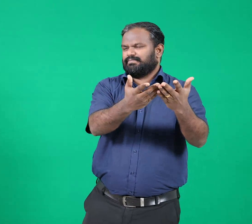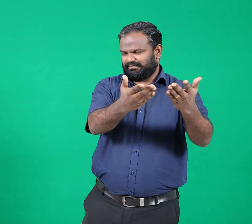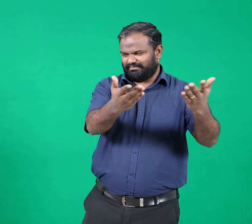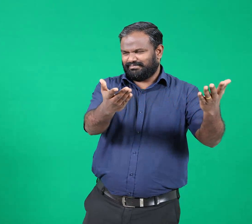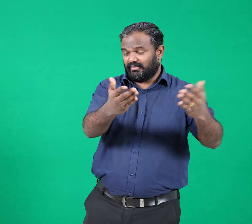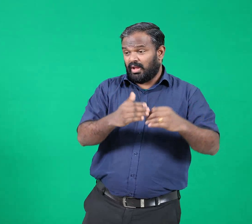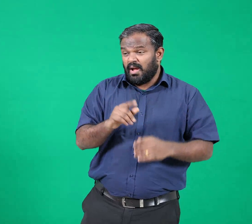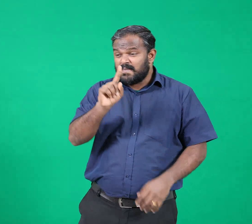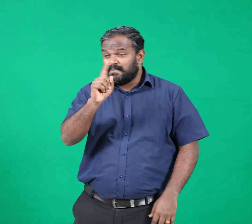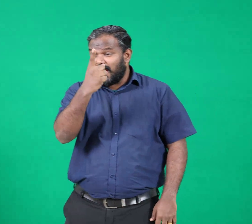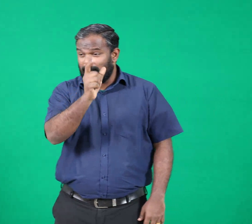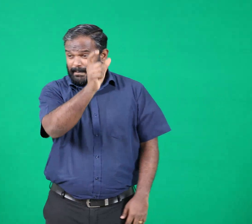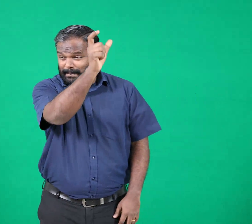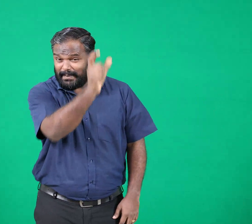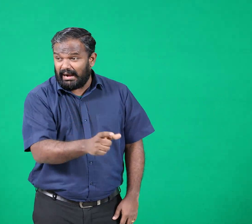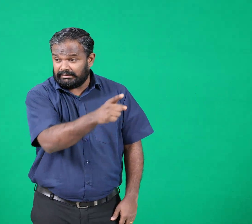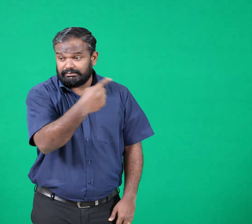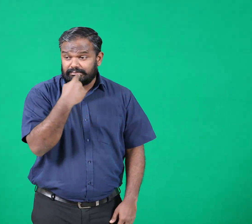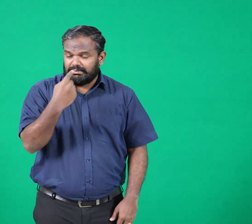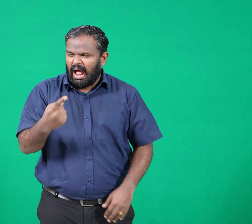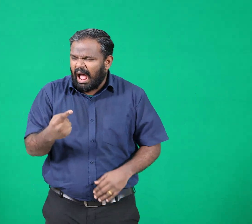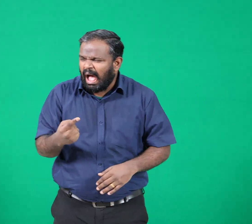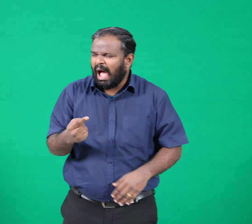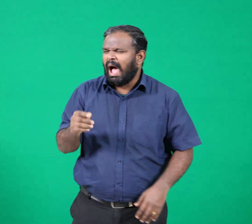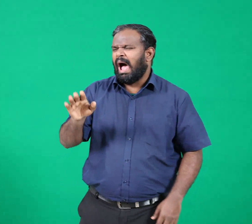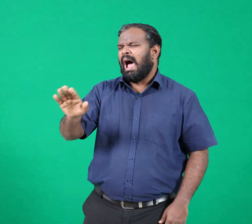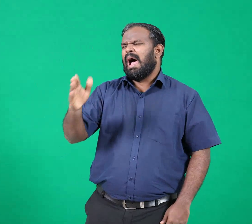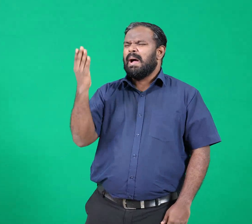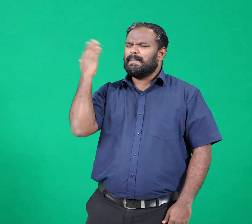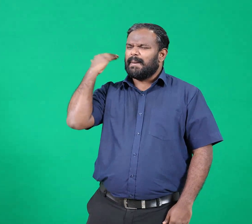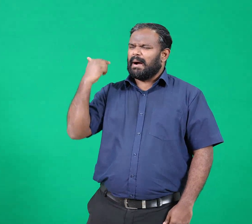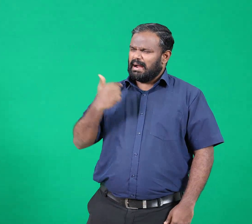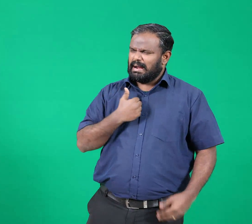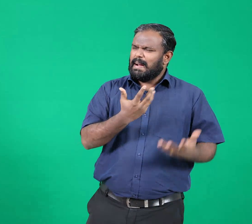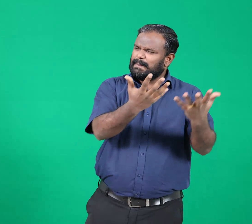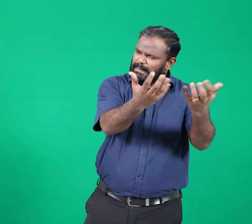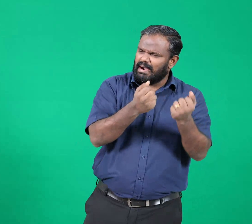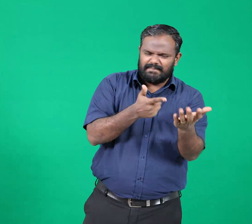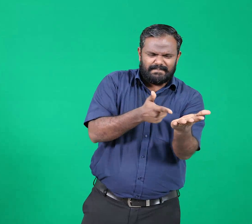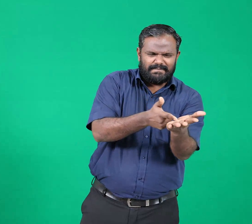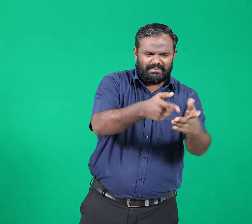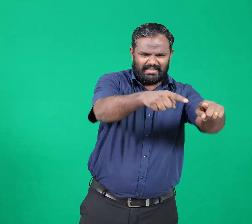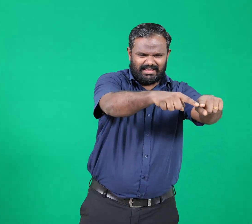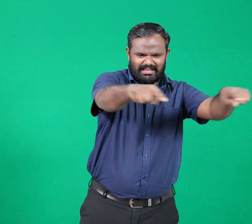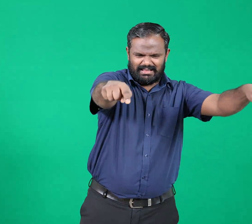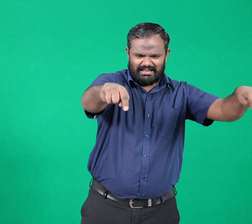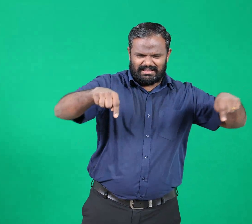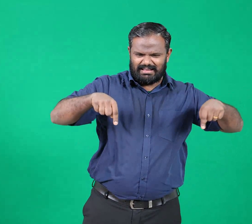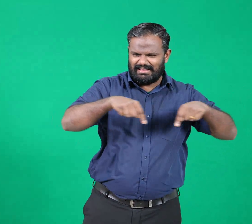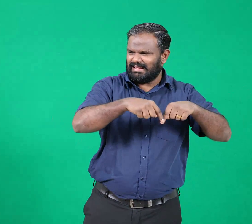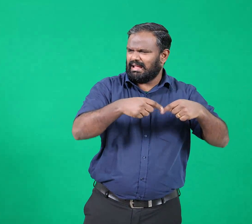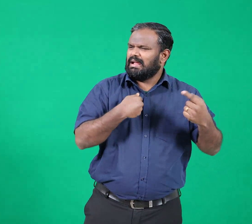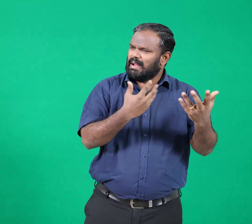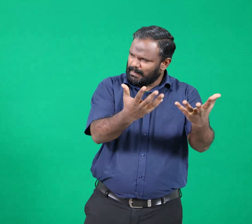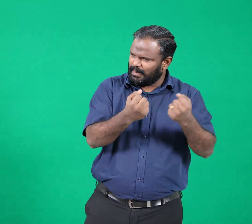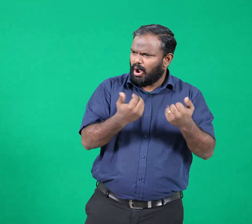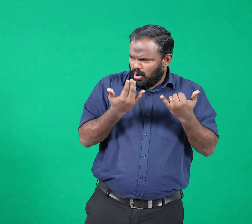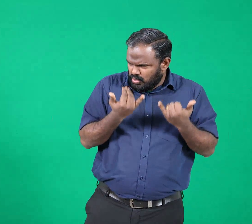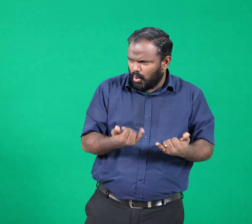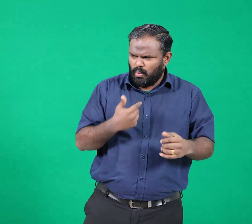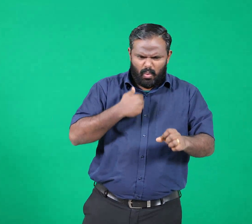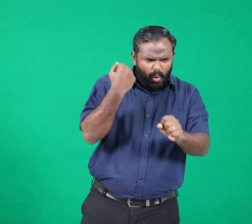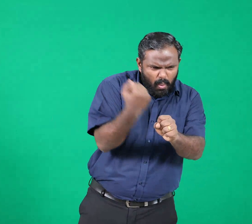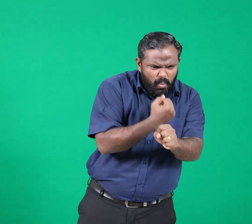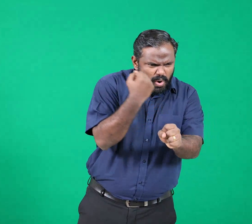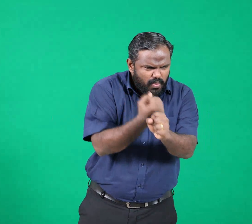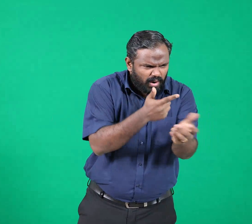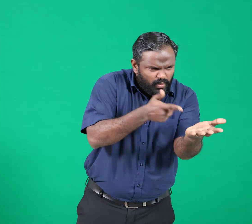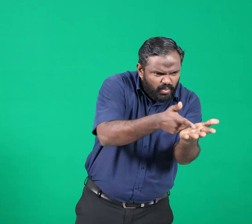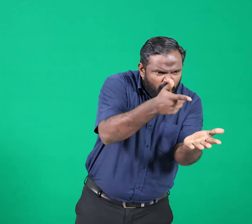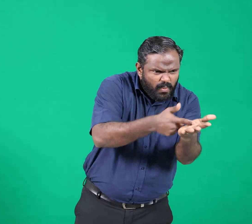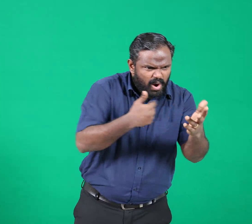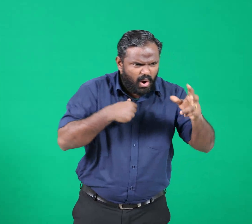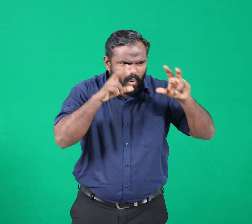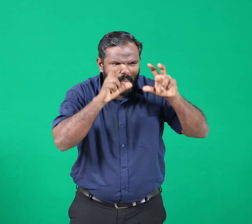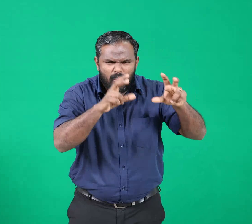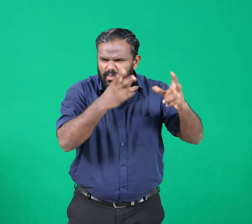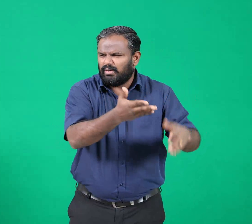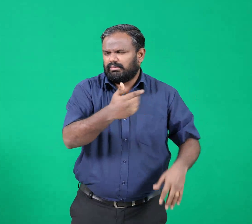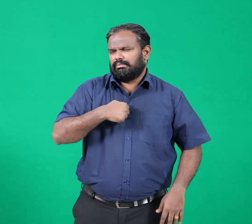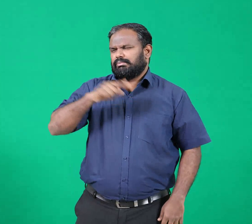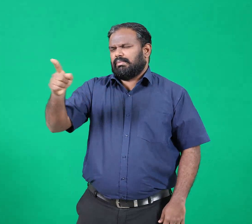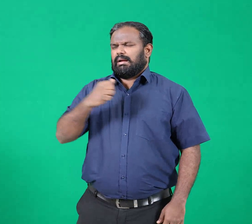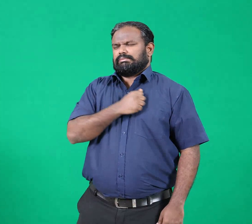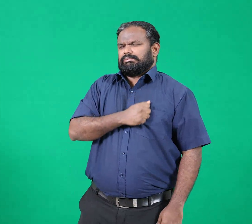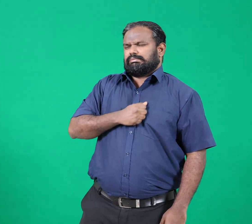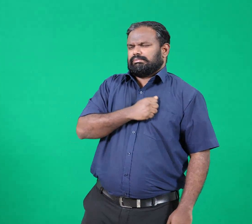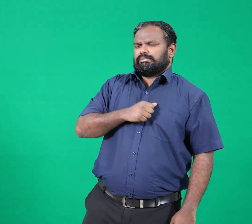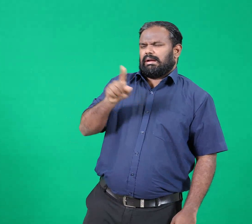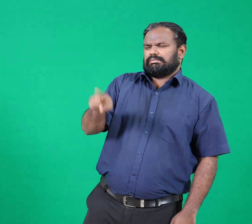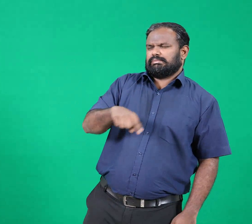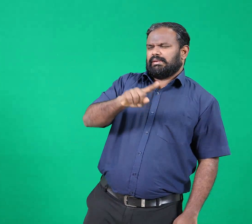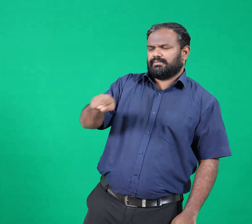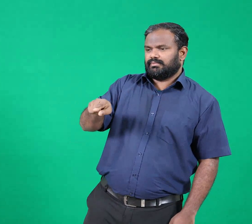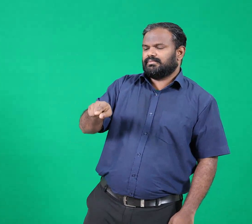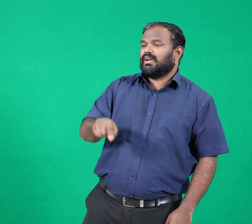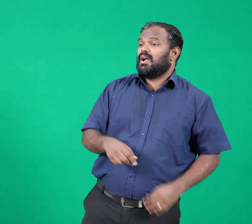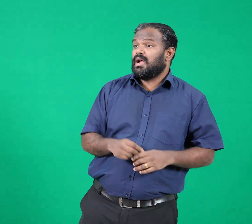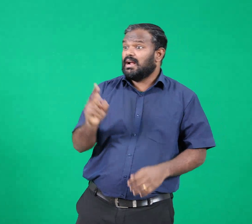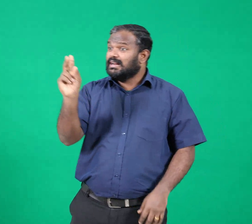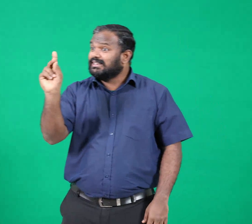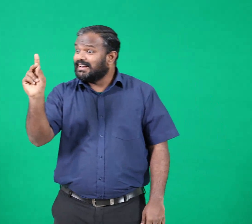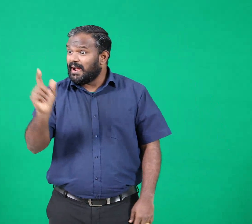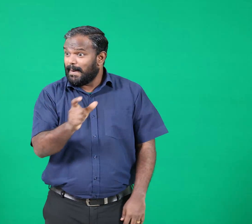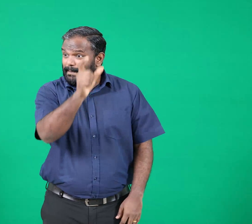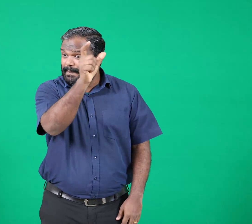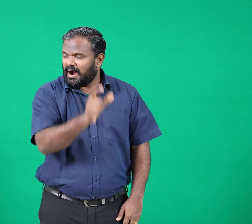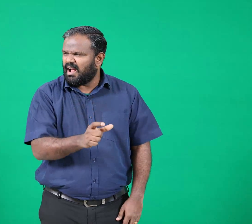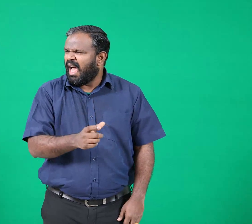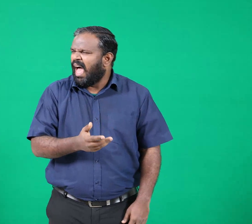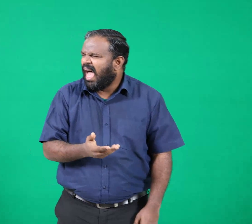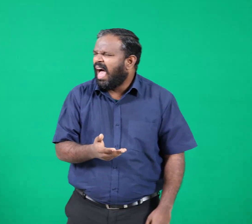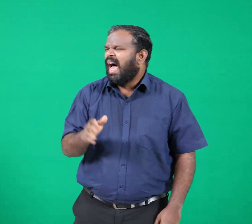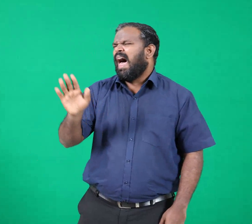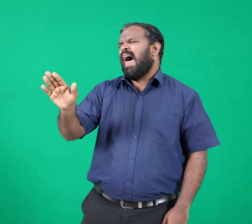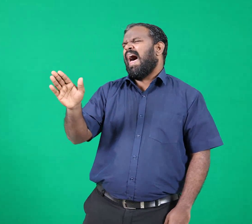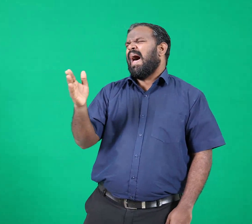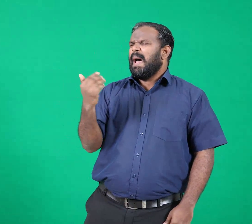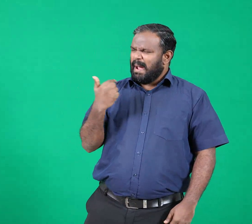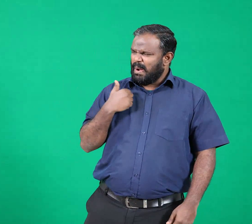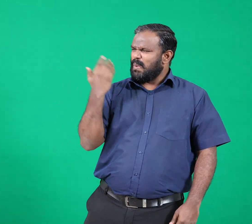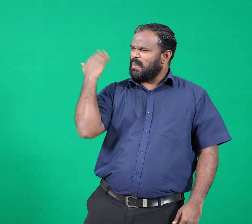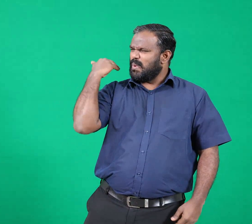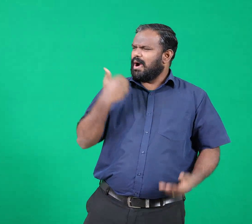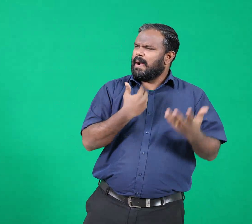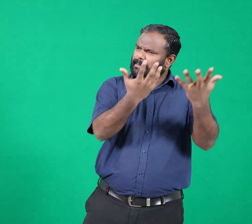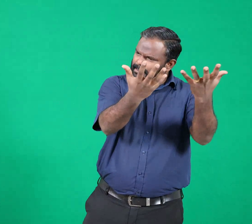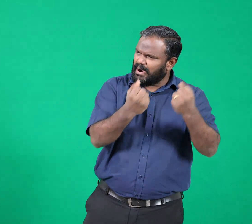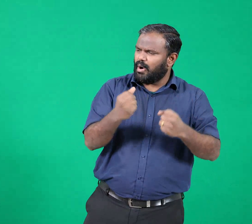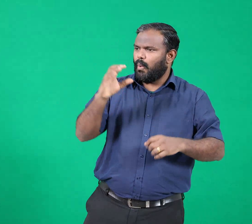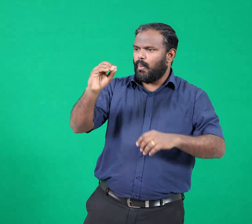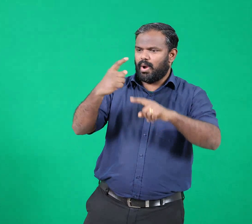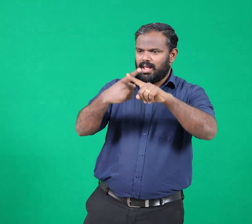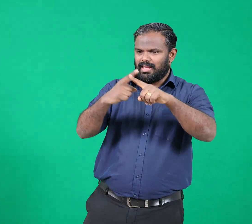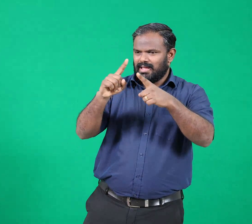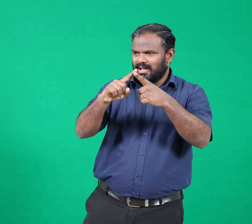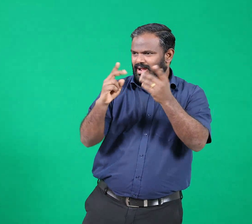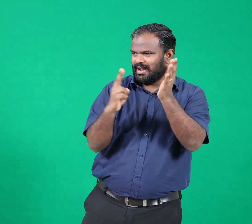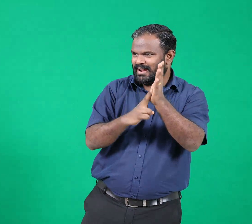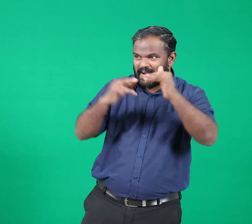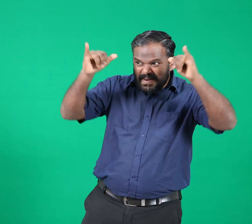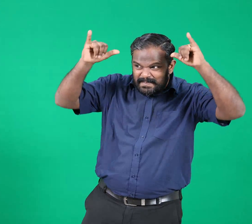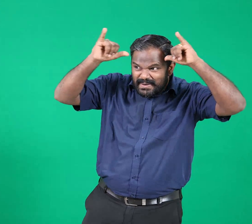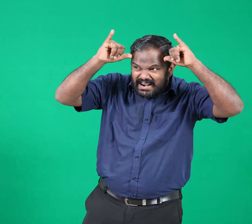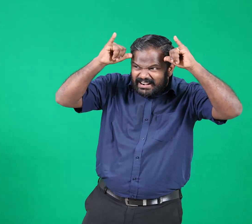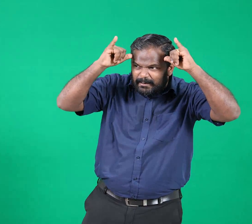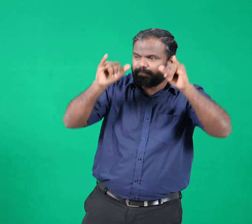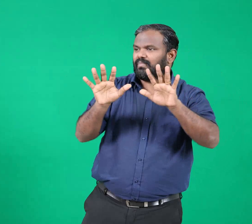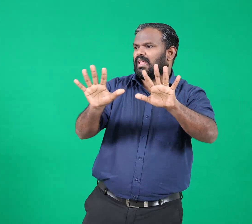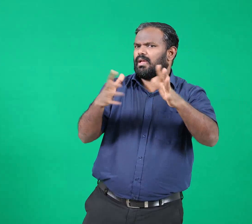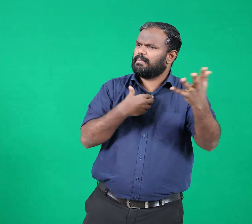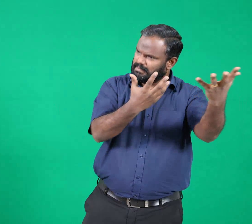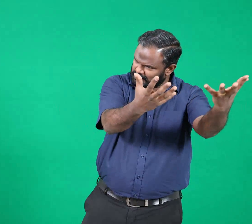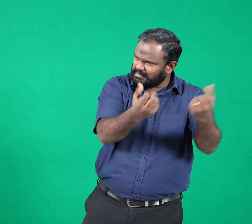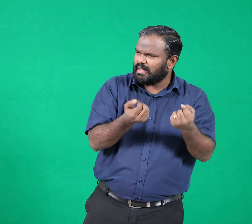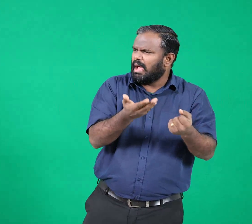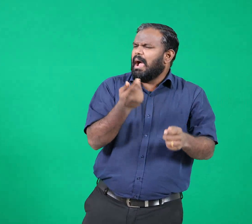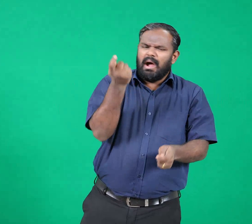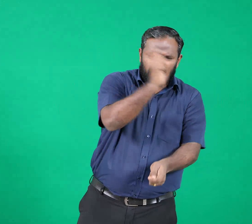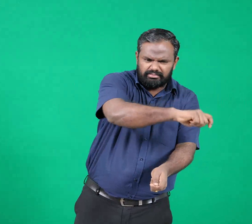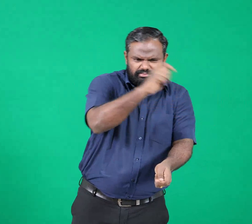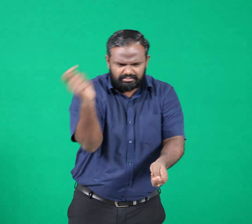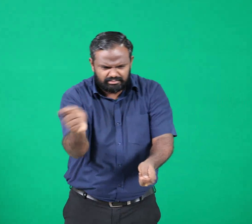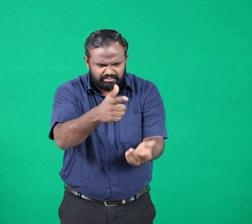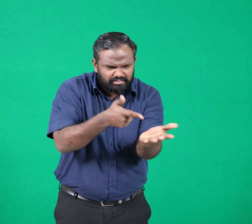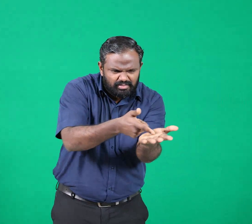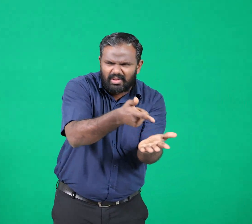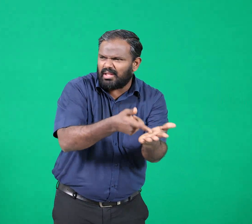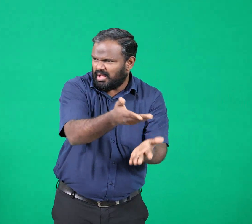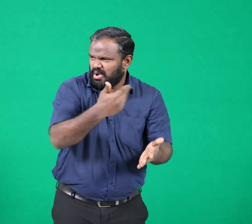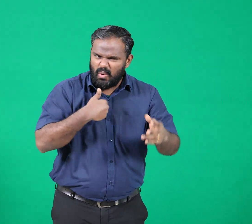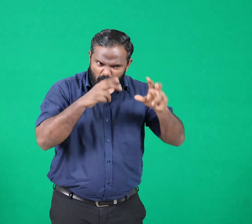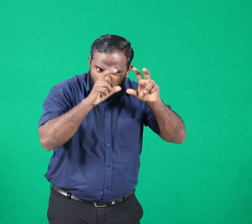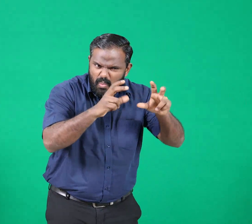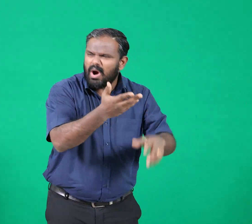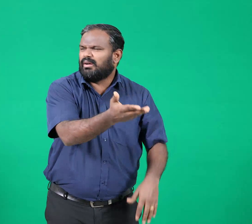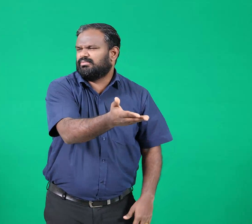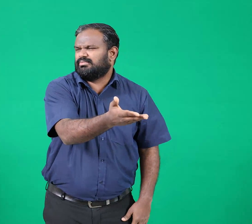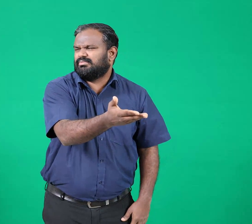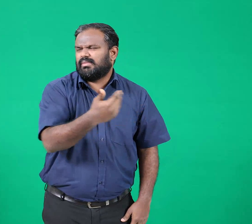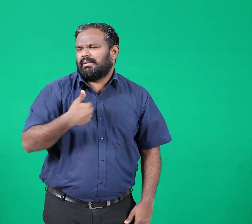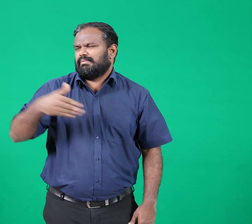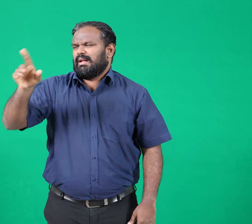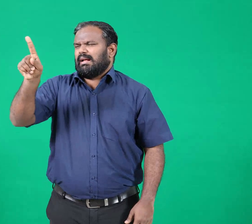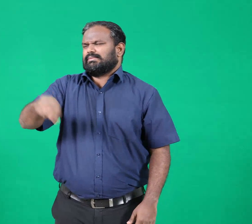Please excuse me.' Another said, ' I have bought five yoke of oxen, and I am going to try them out. Please excuse me.'